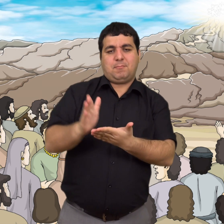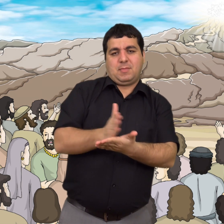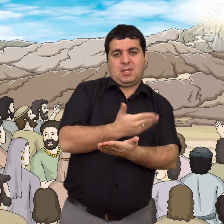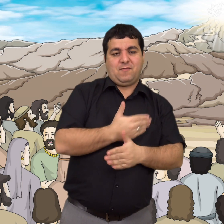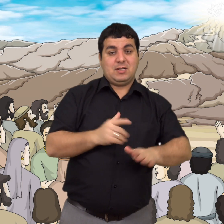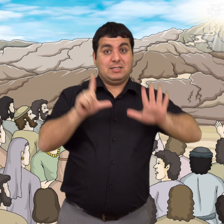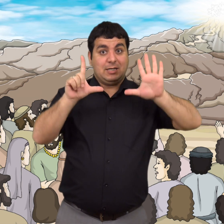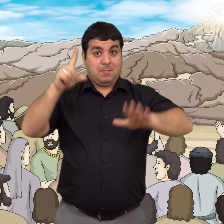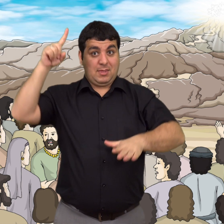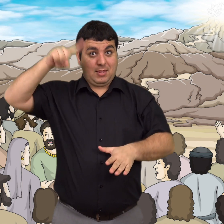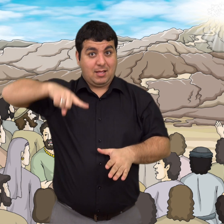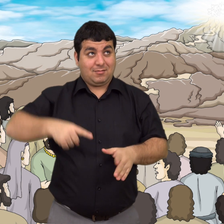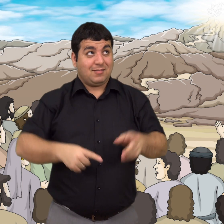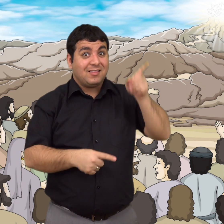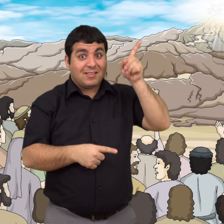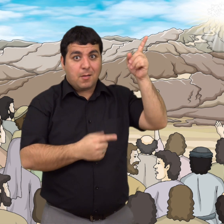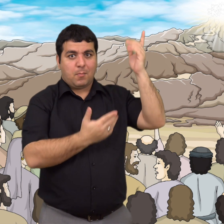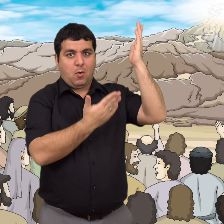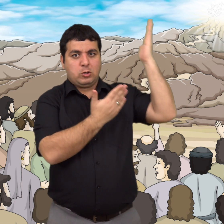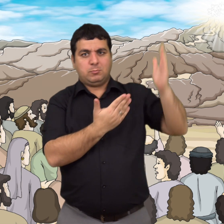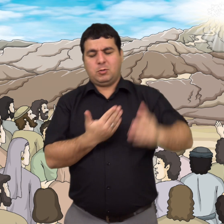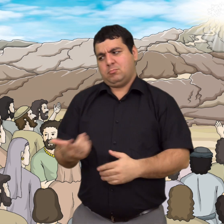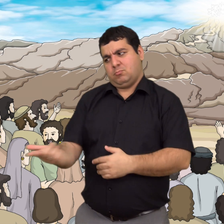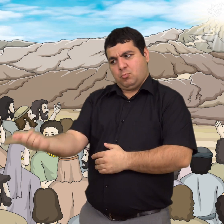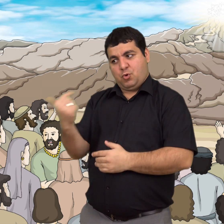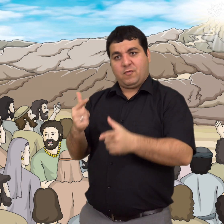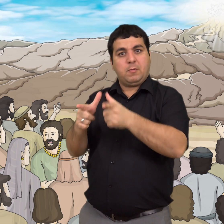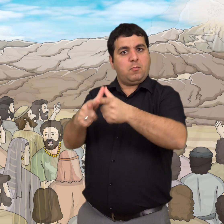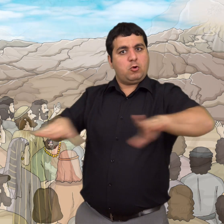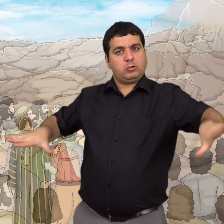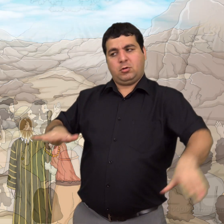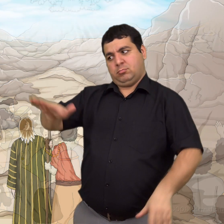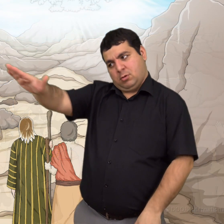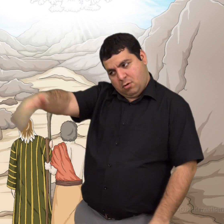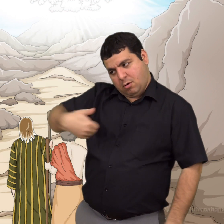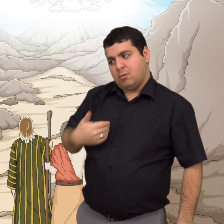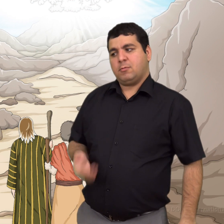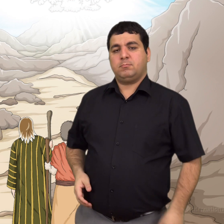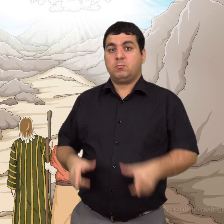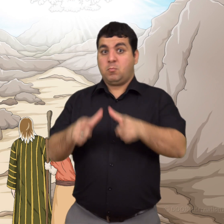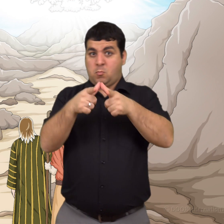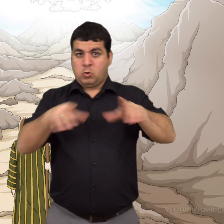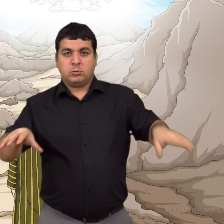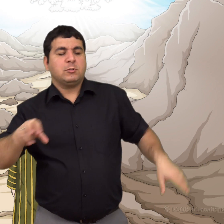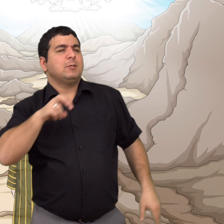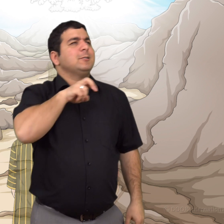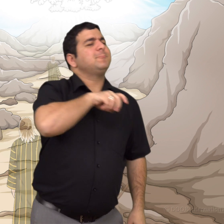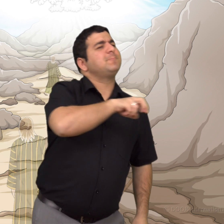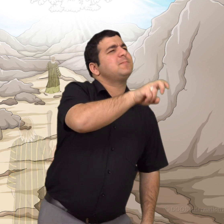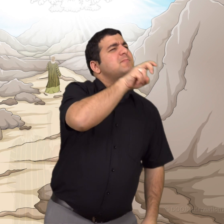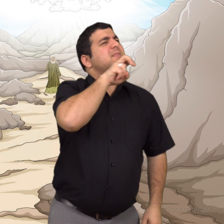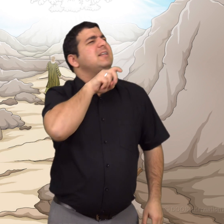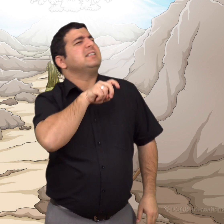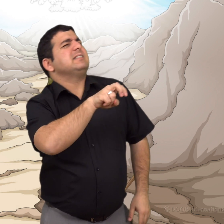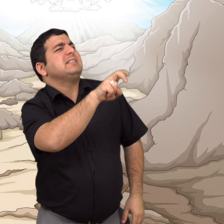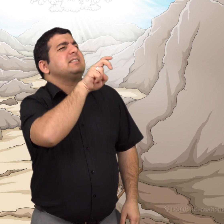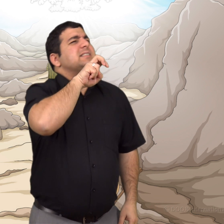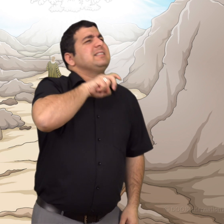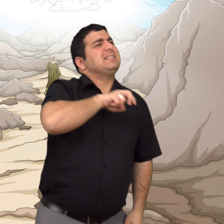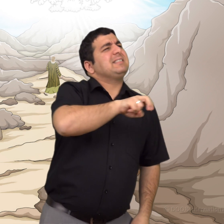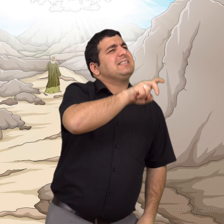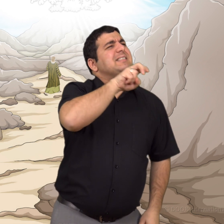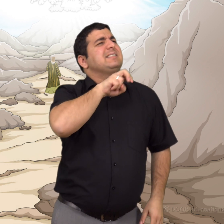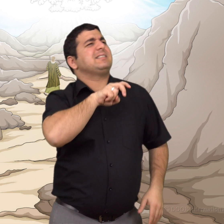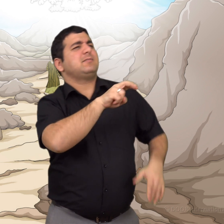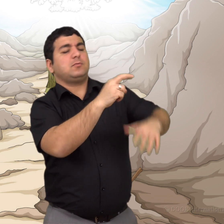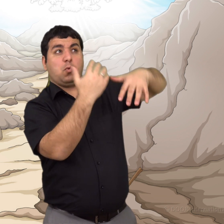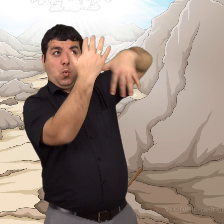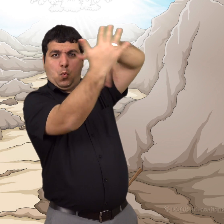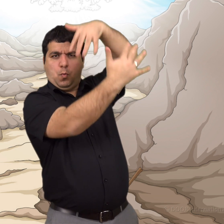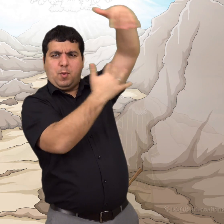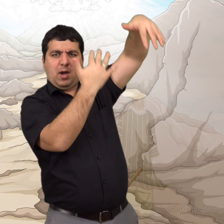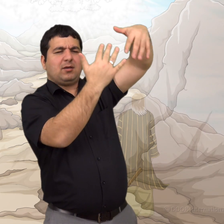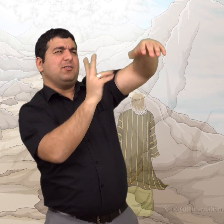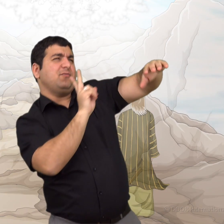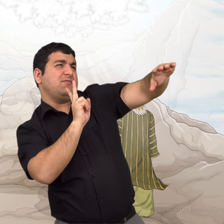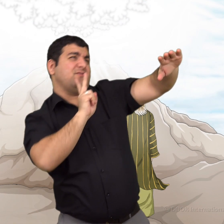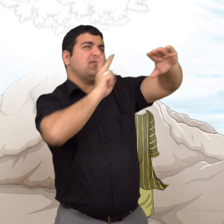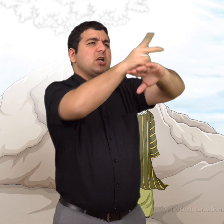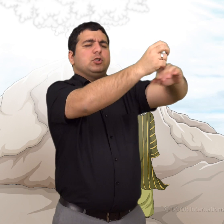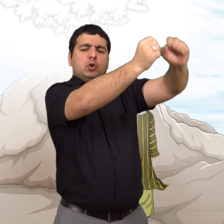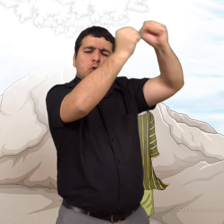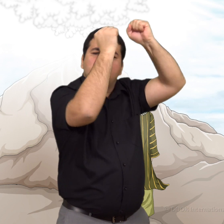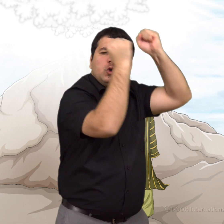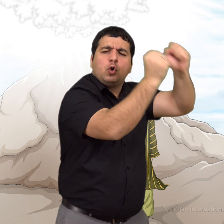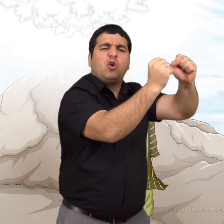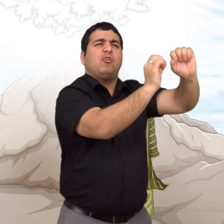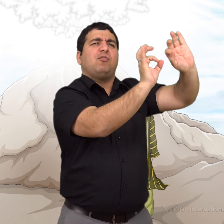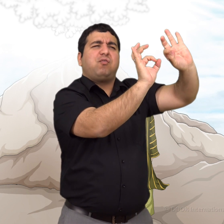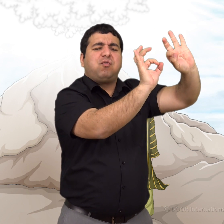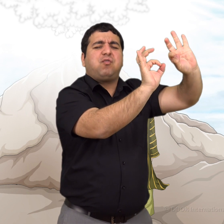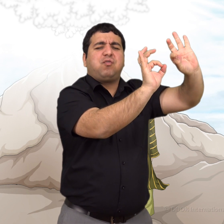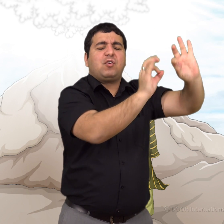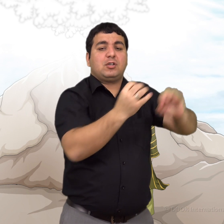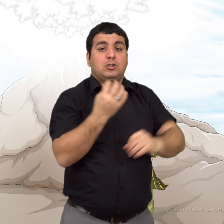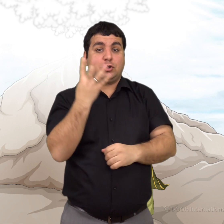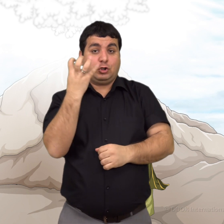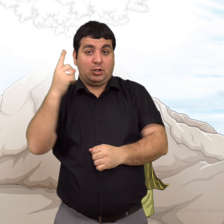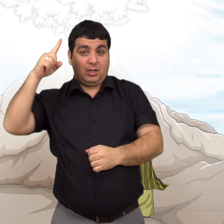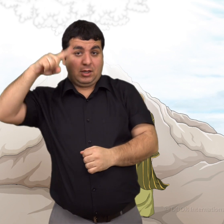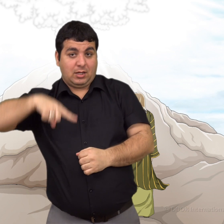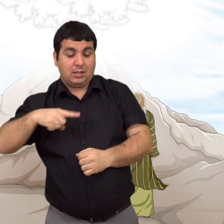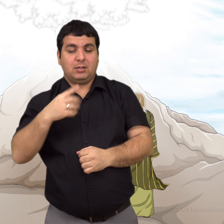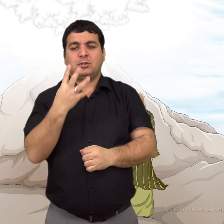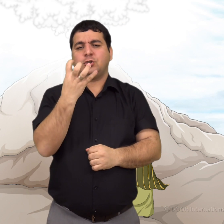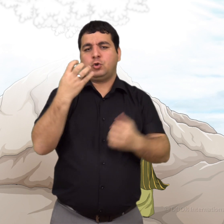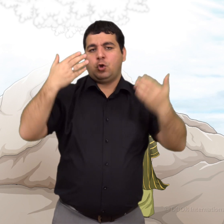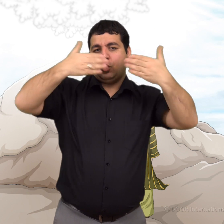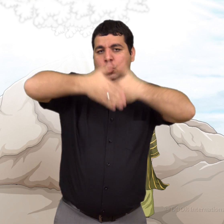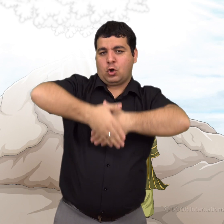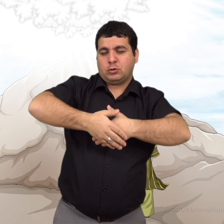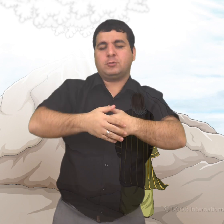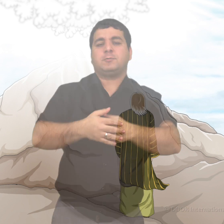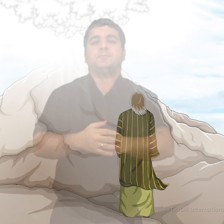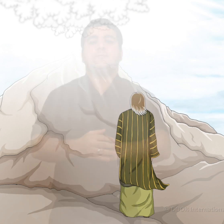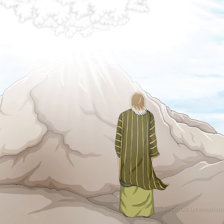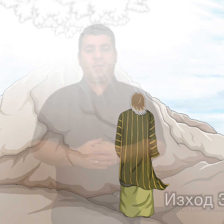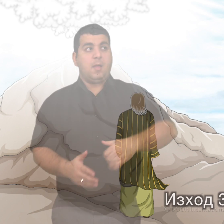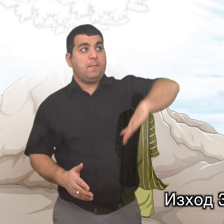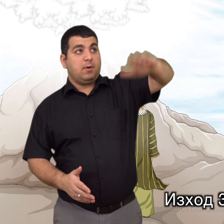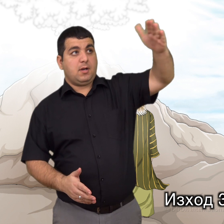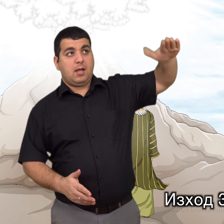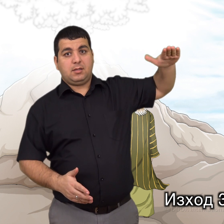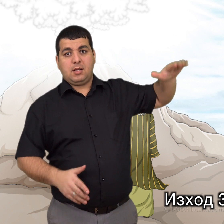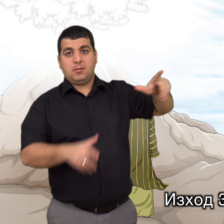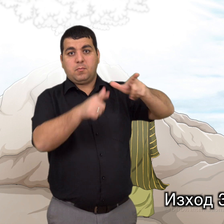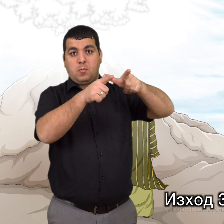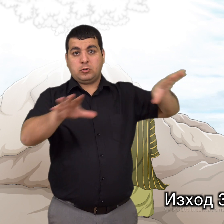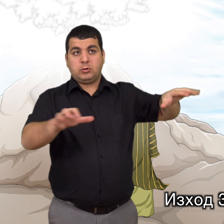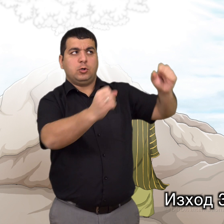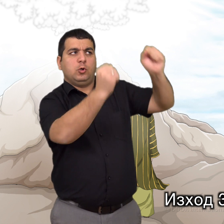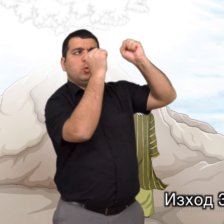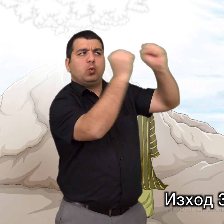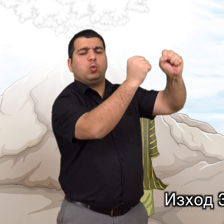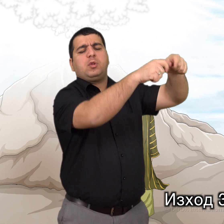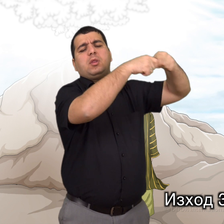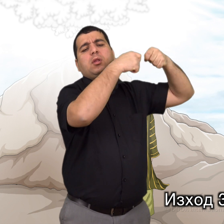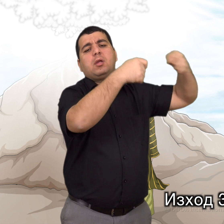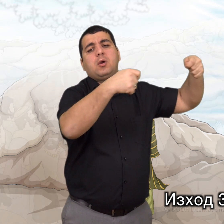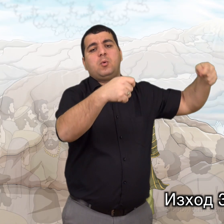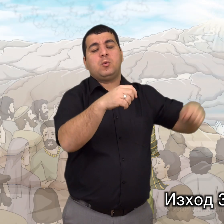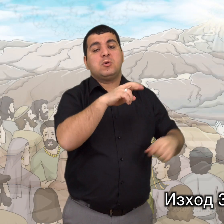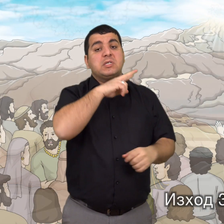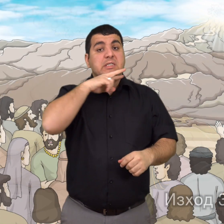Moses entered the cloud as he went up on the mountain, and he remained on the mountain forty days and forty nights.